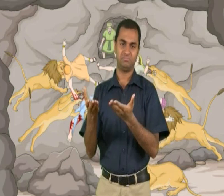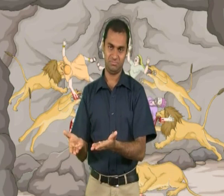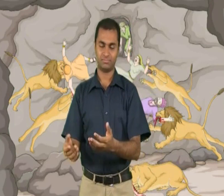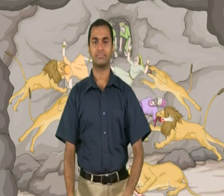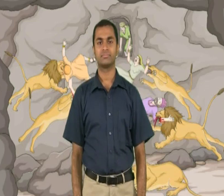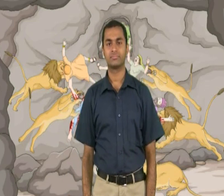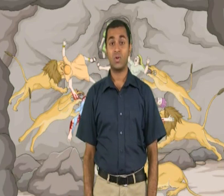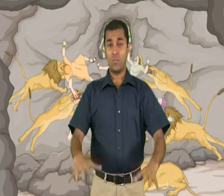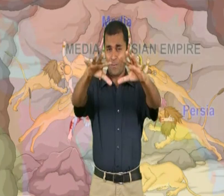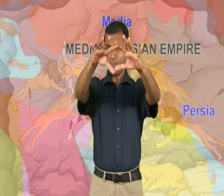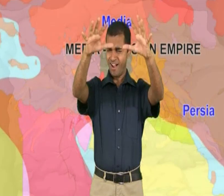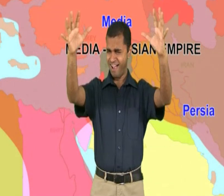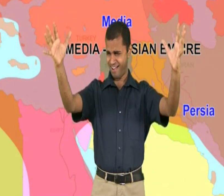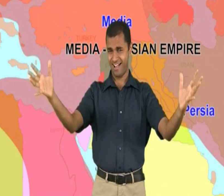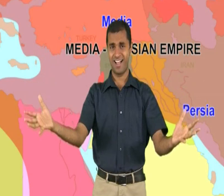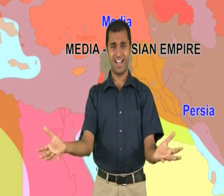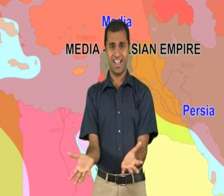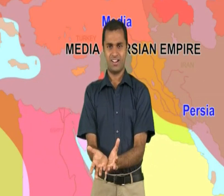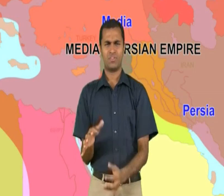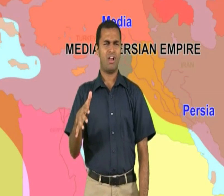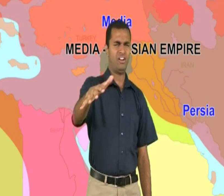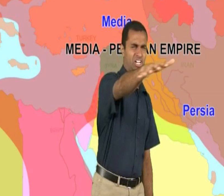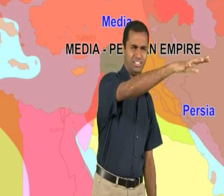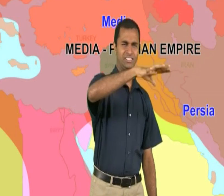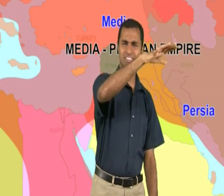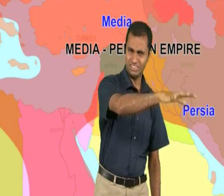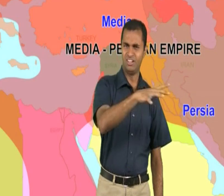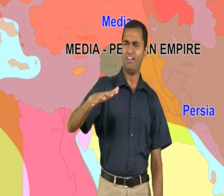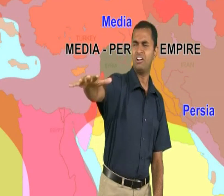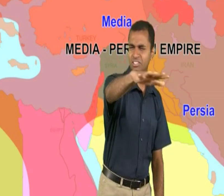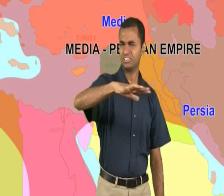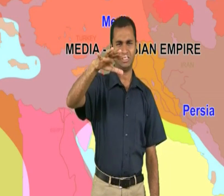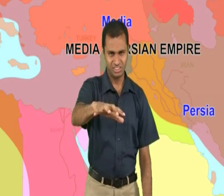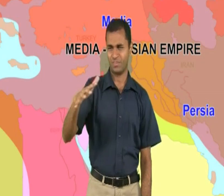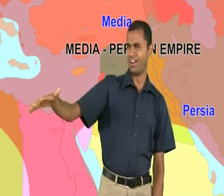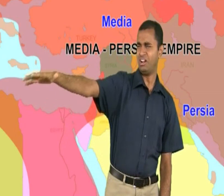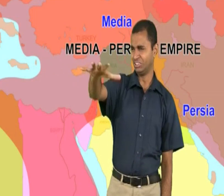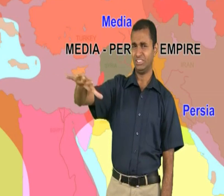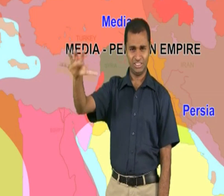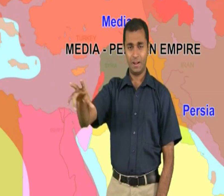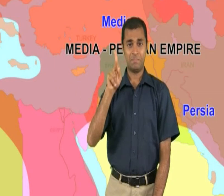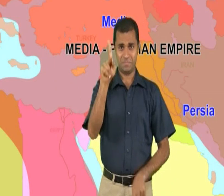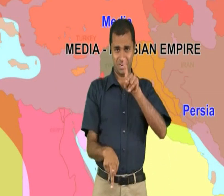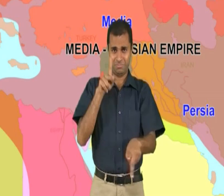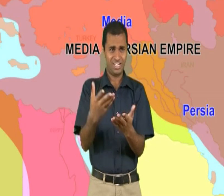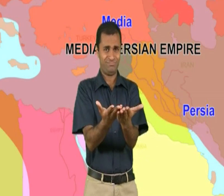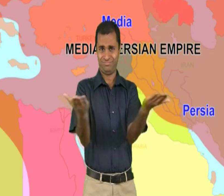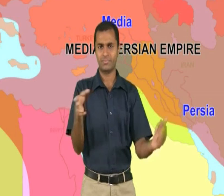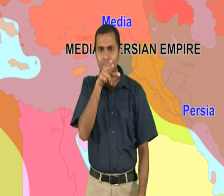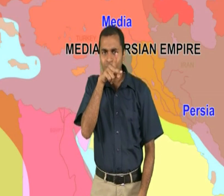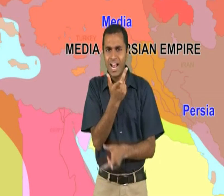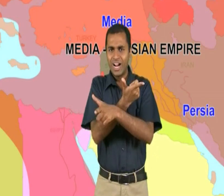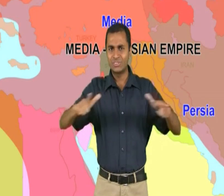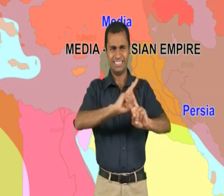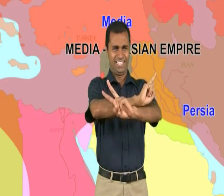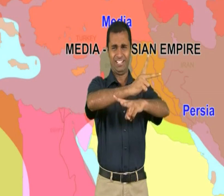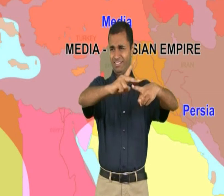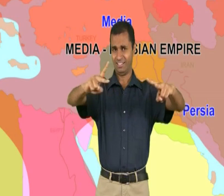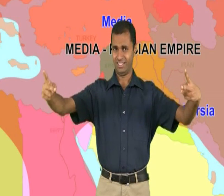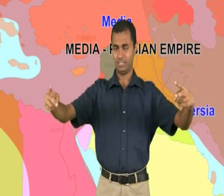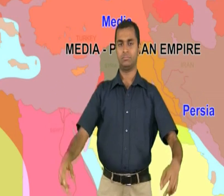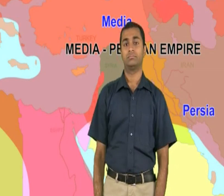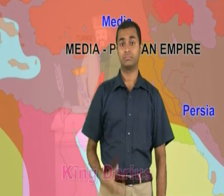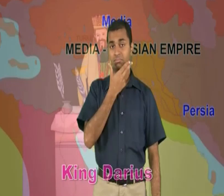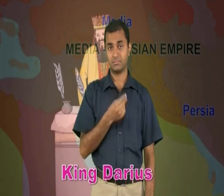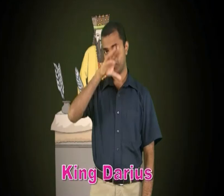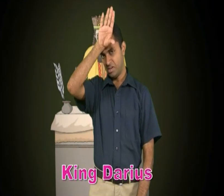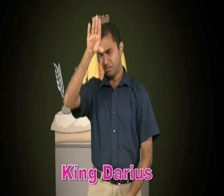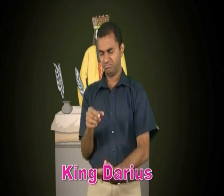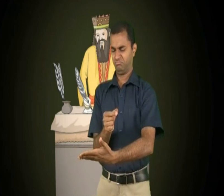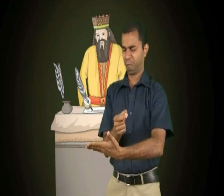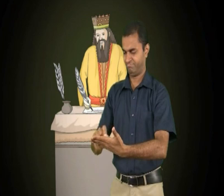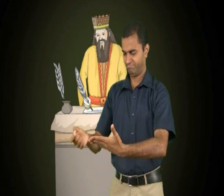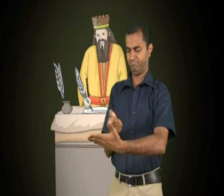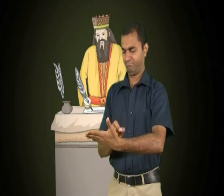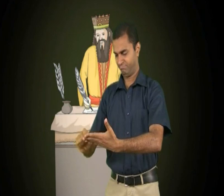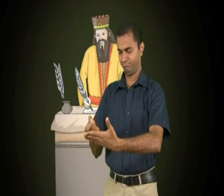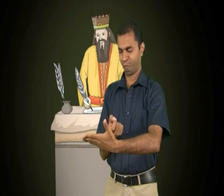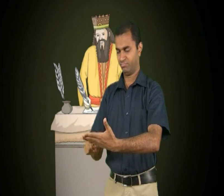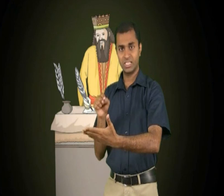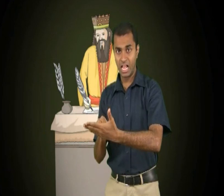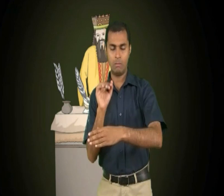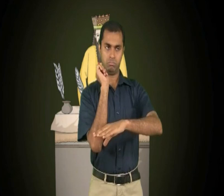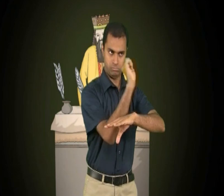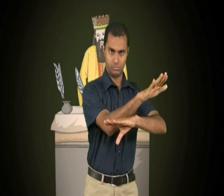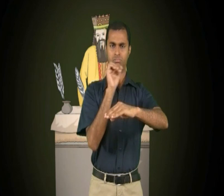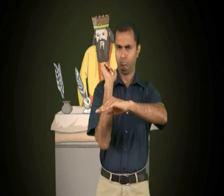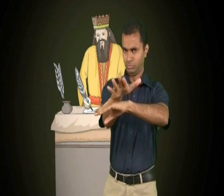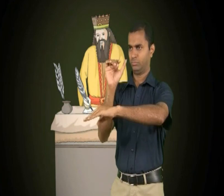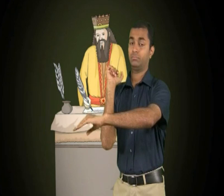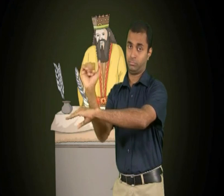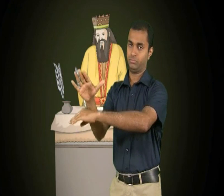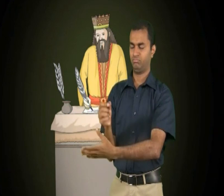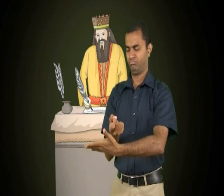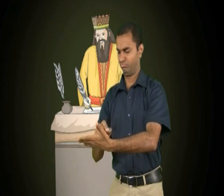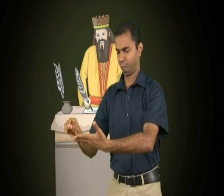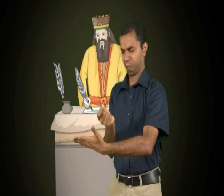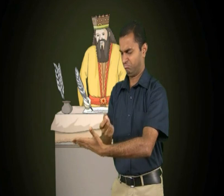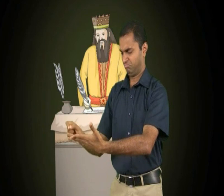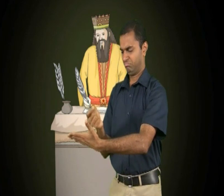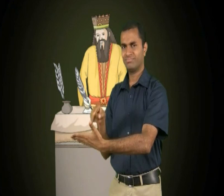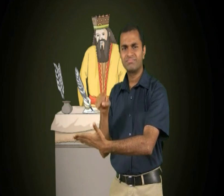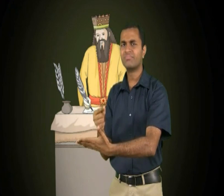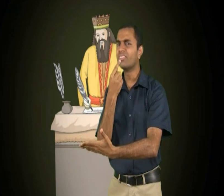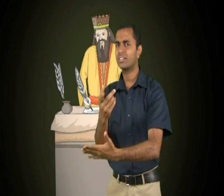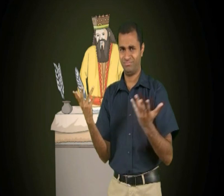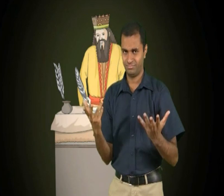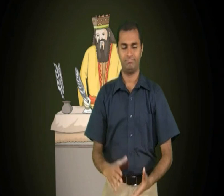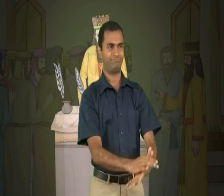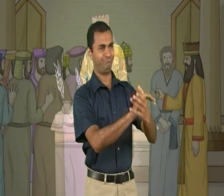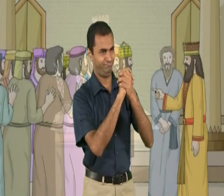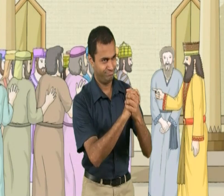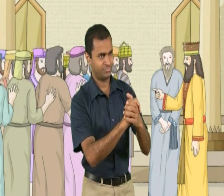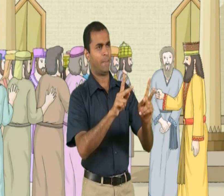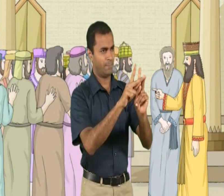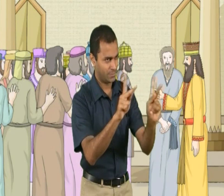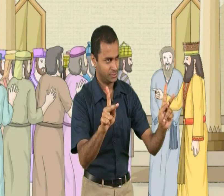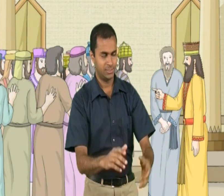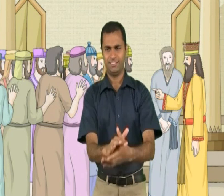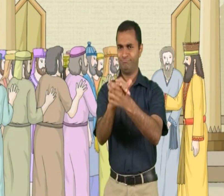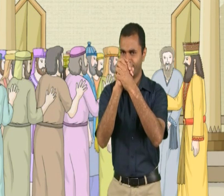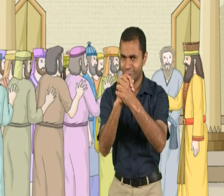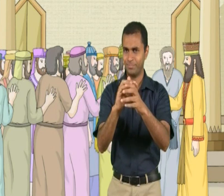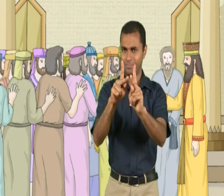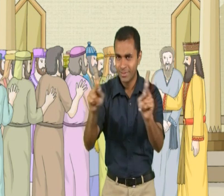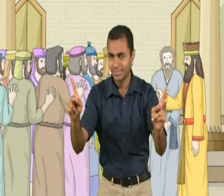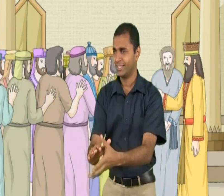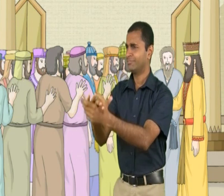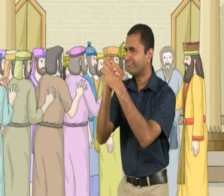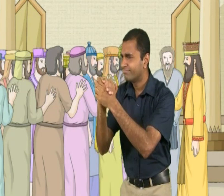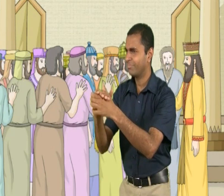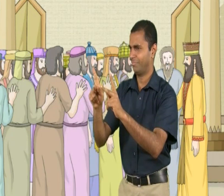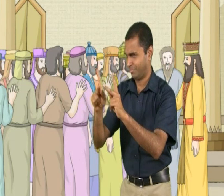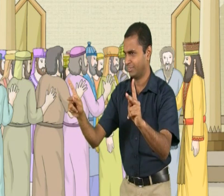Then King Darius wrote to the people of every nation and language throughout the land: “May your prosperity abound.